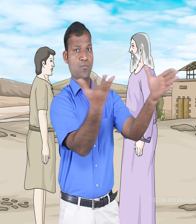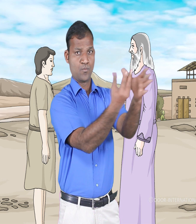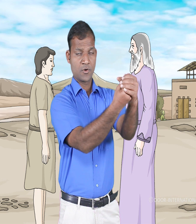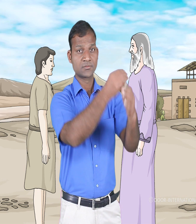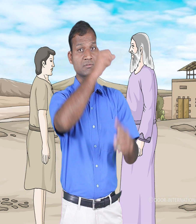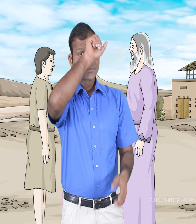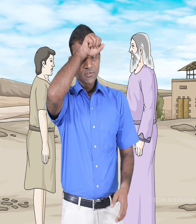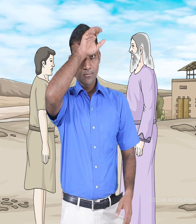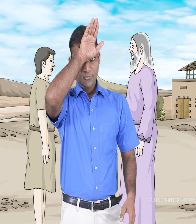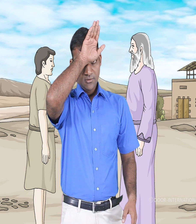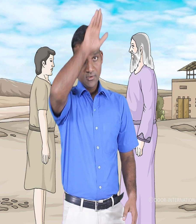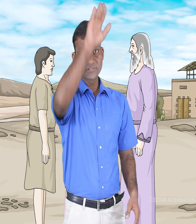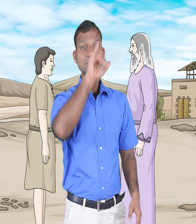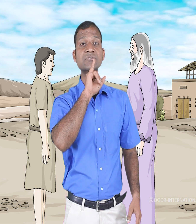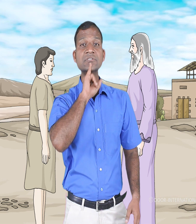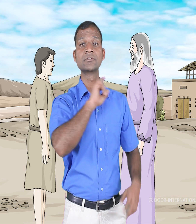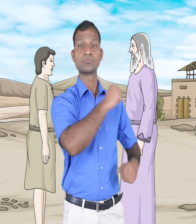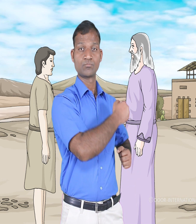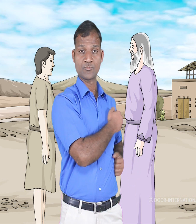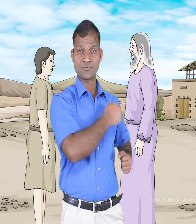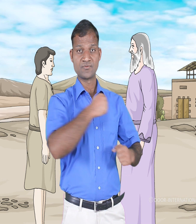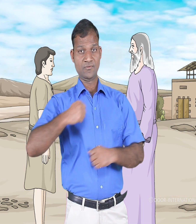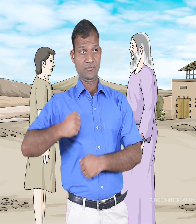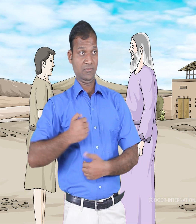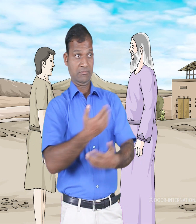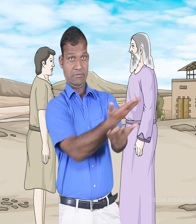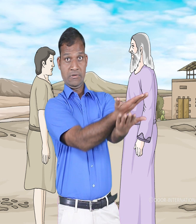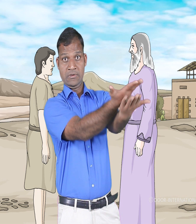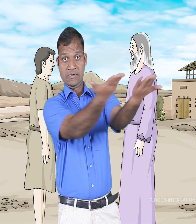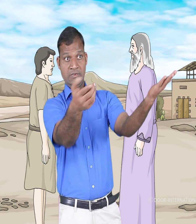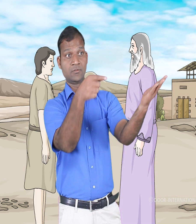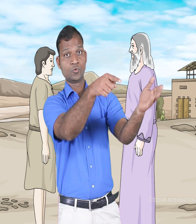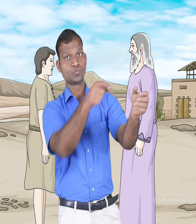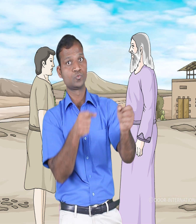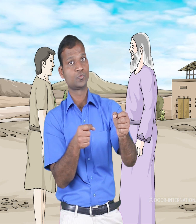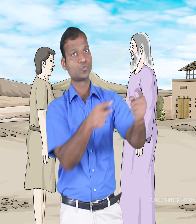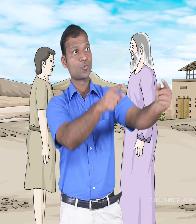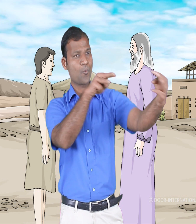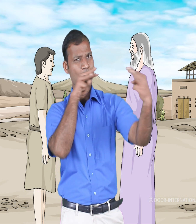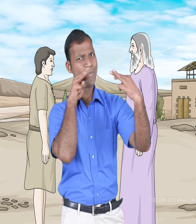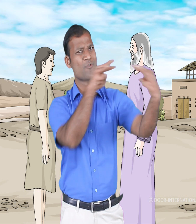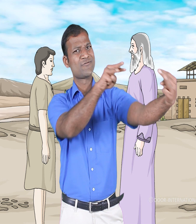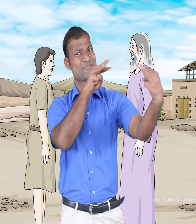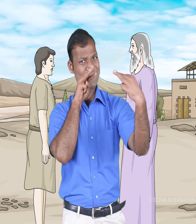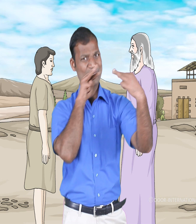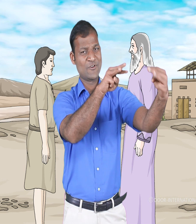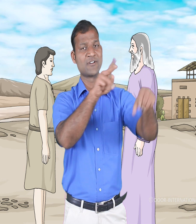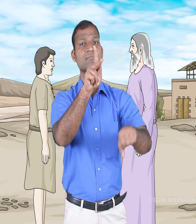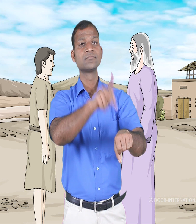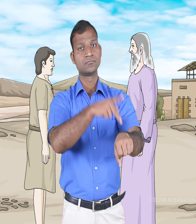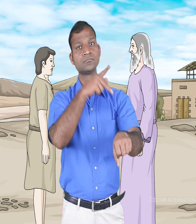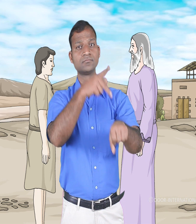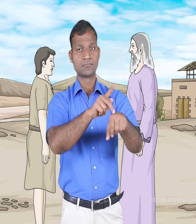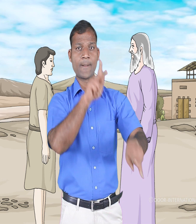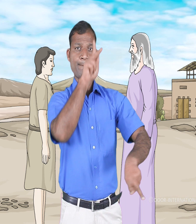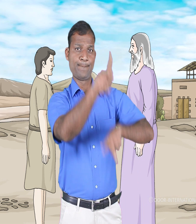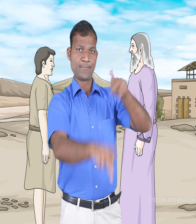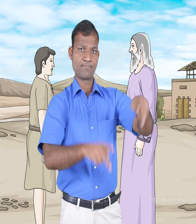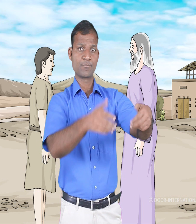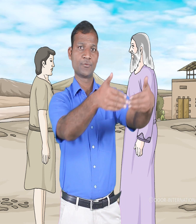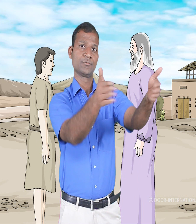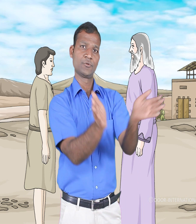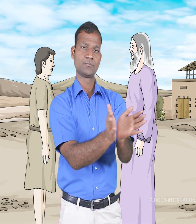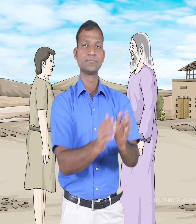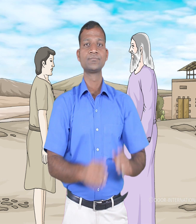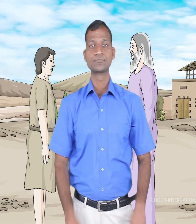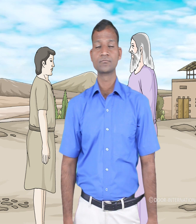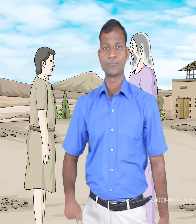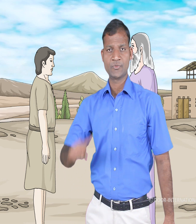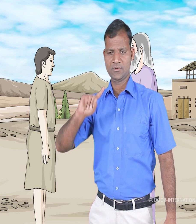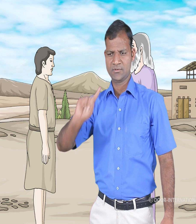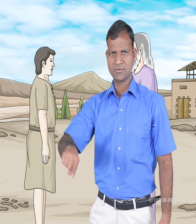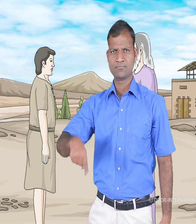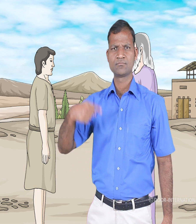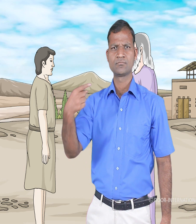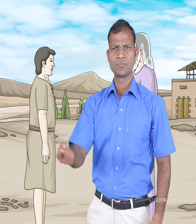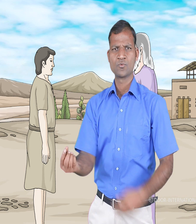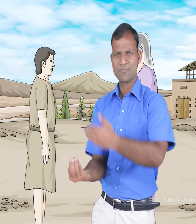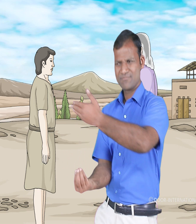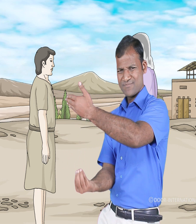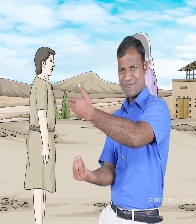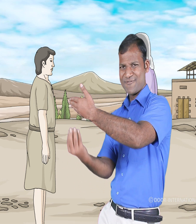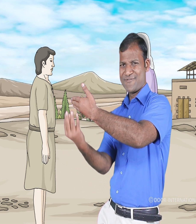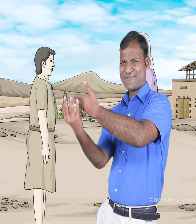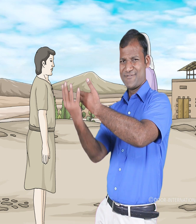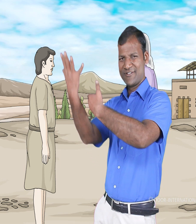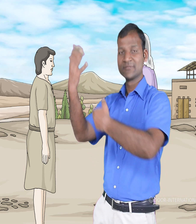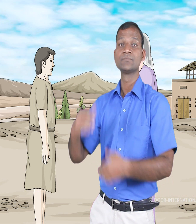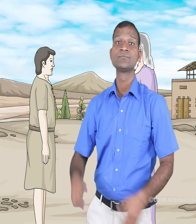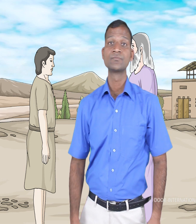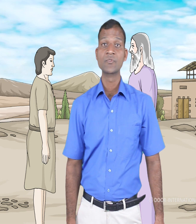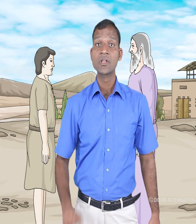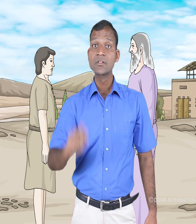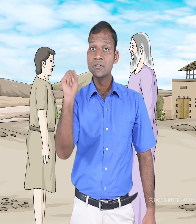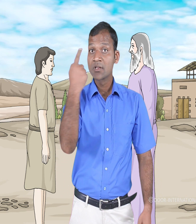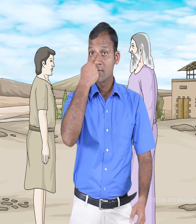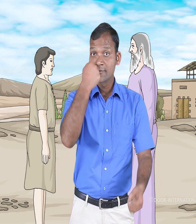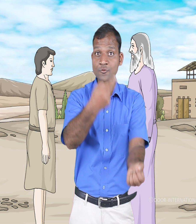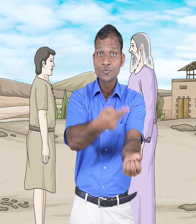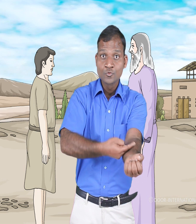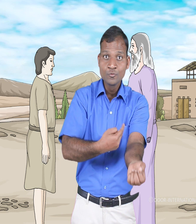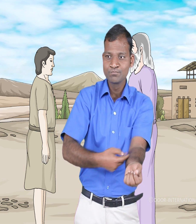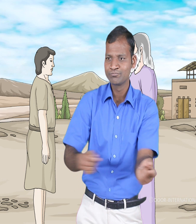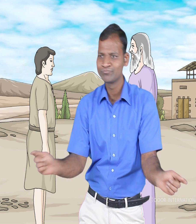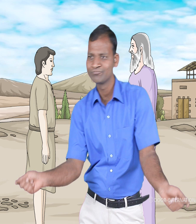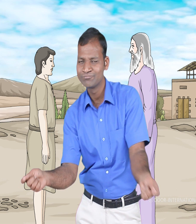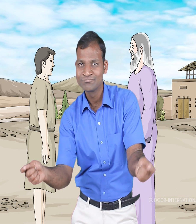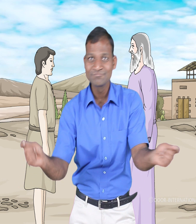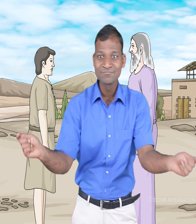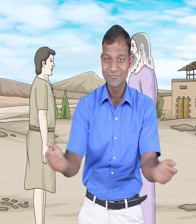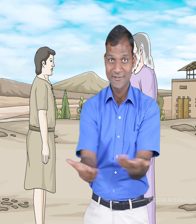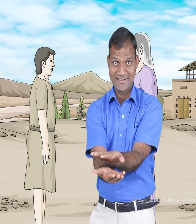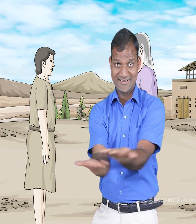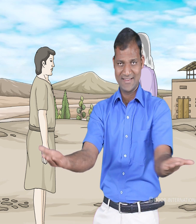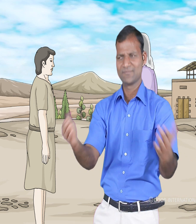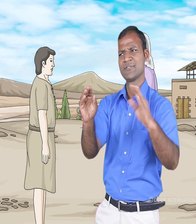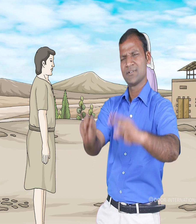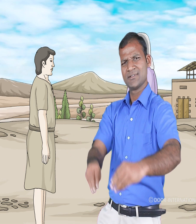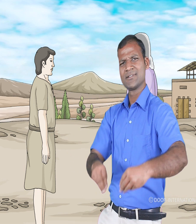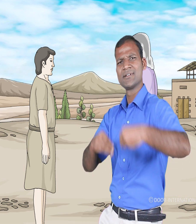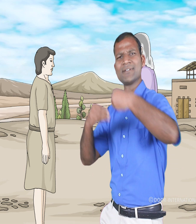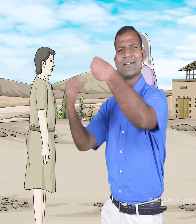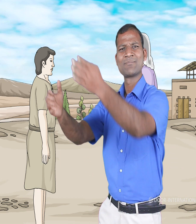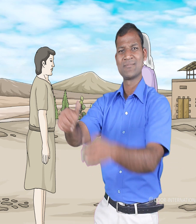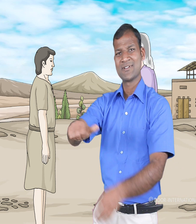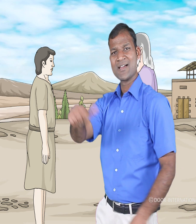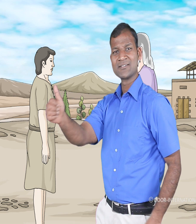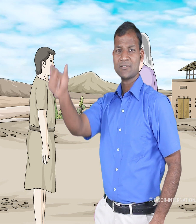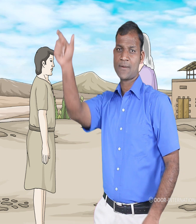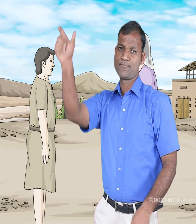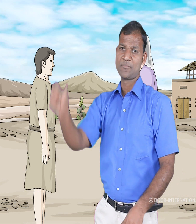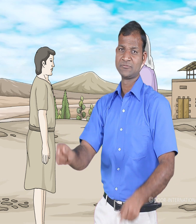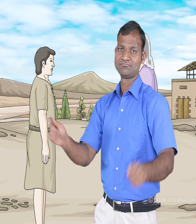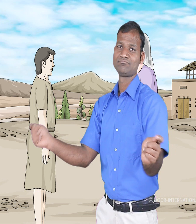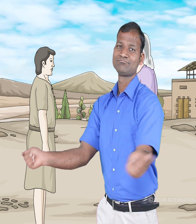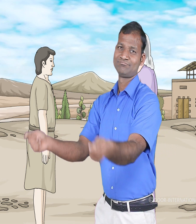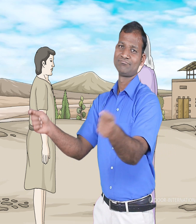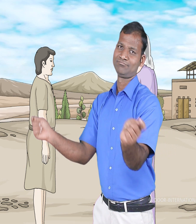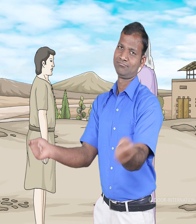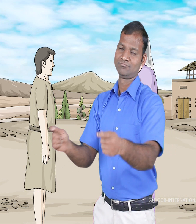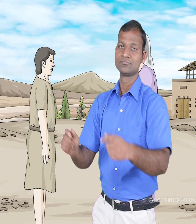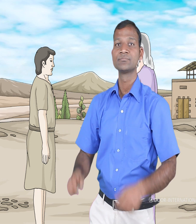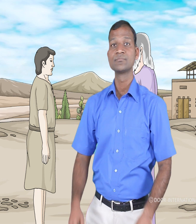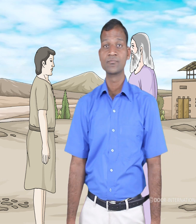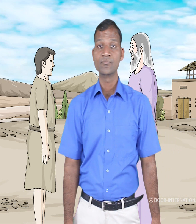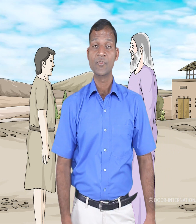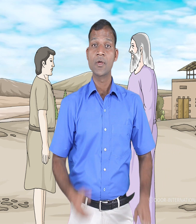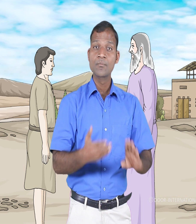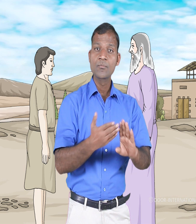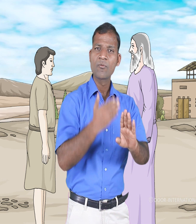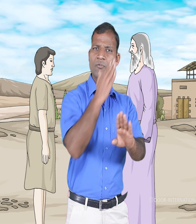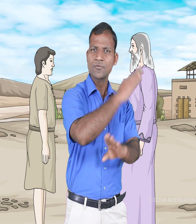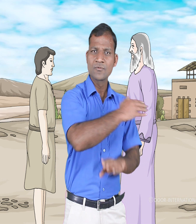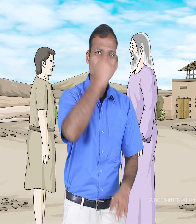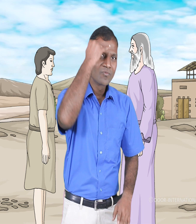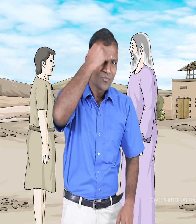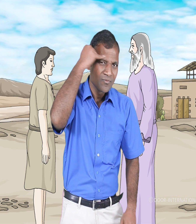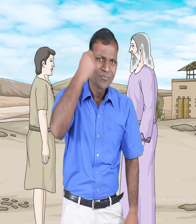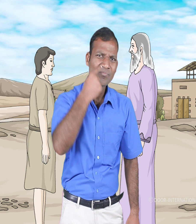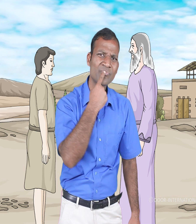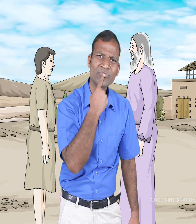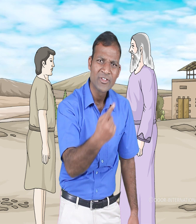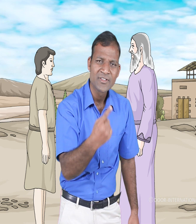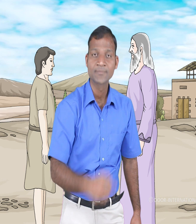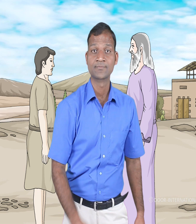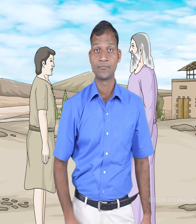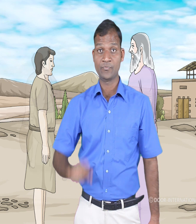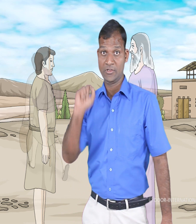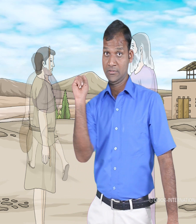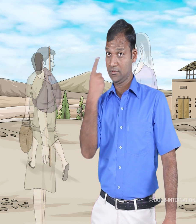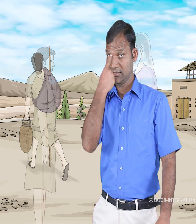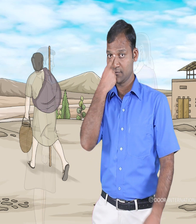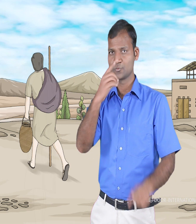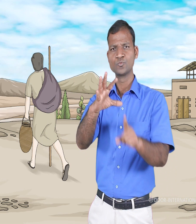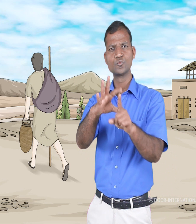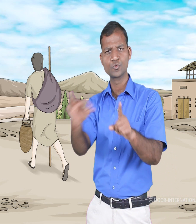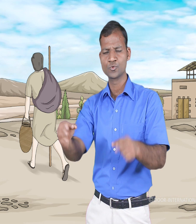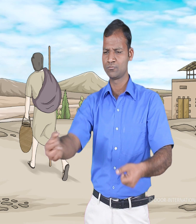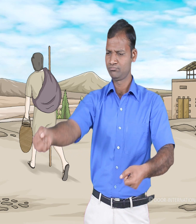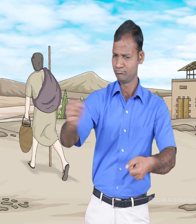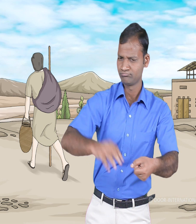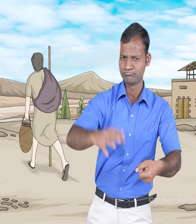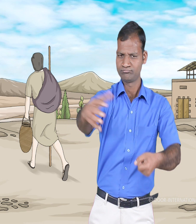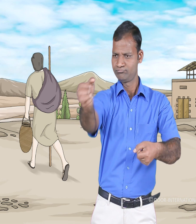They are with Saul and all the men of Israel in the Valley of Elah, fighting against the Philistines.”